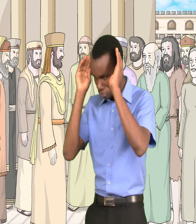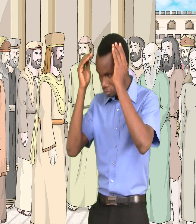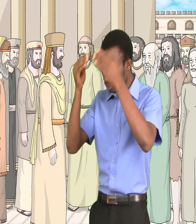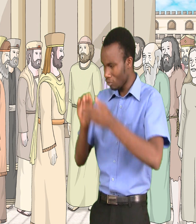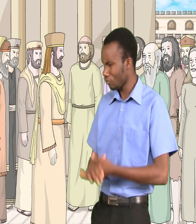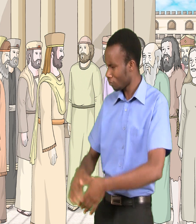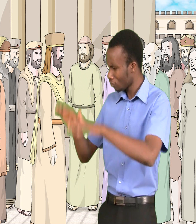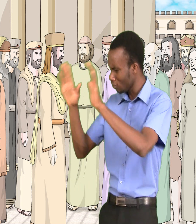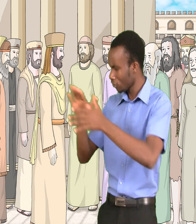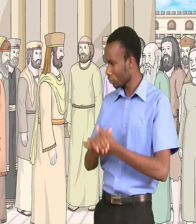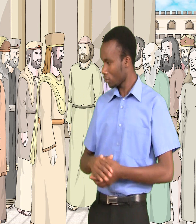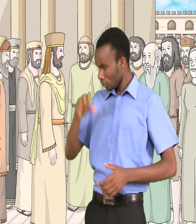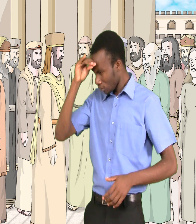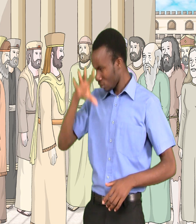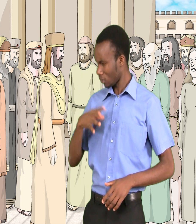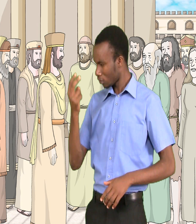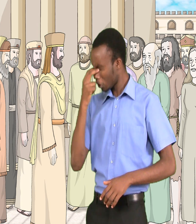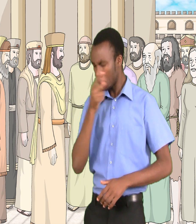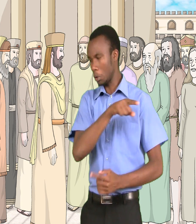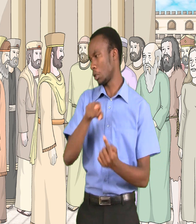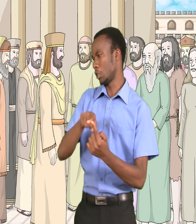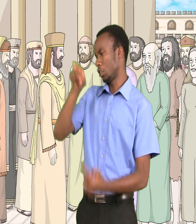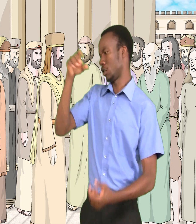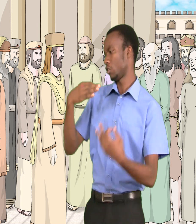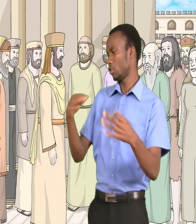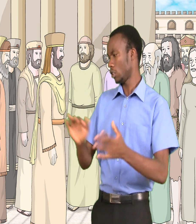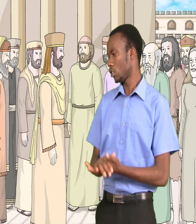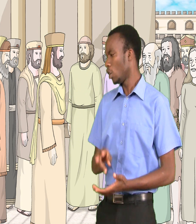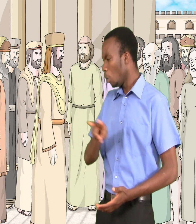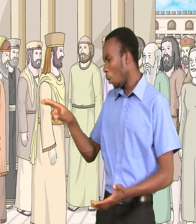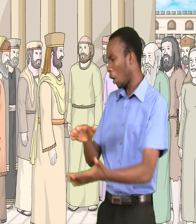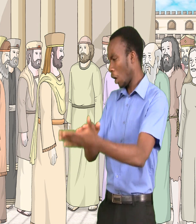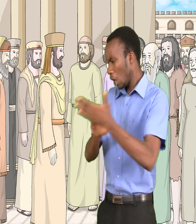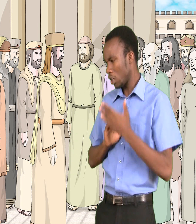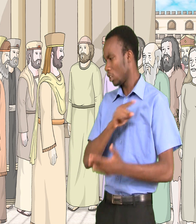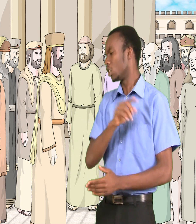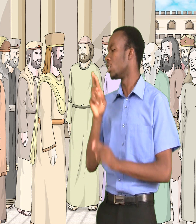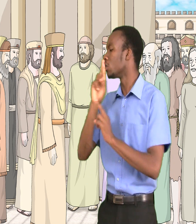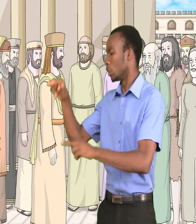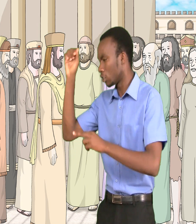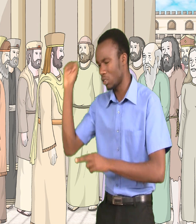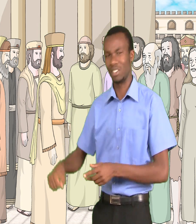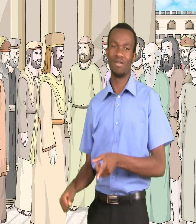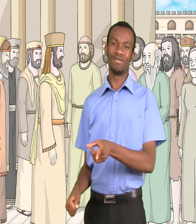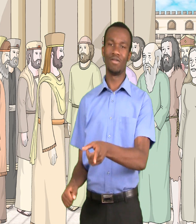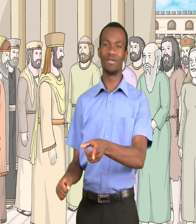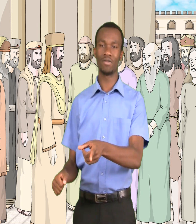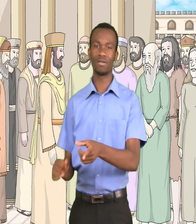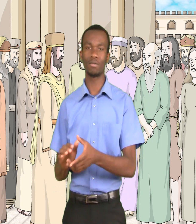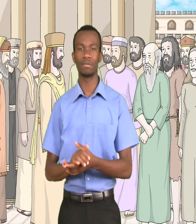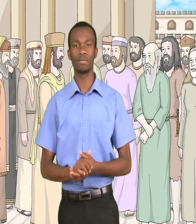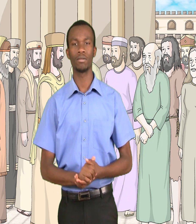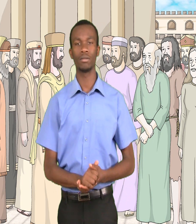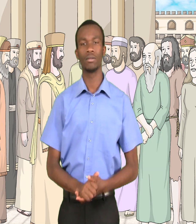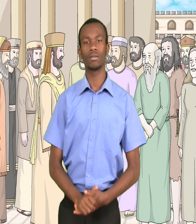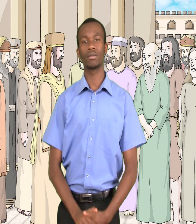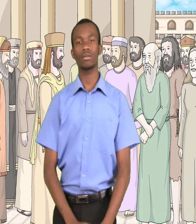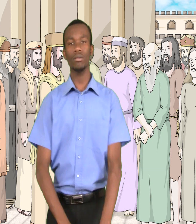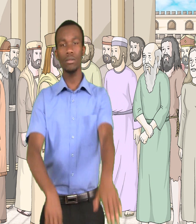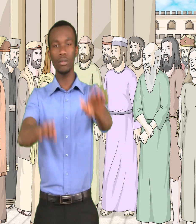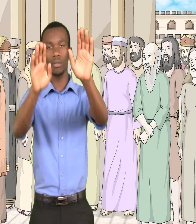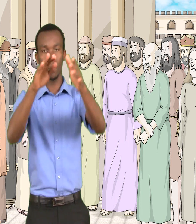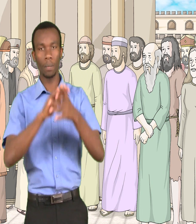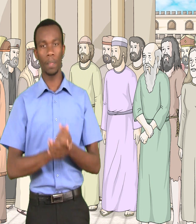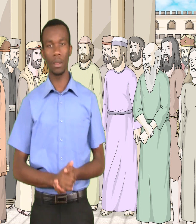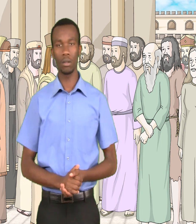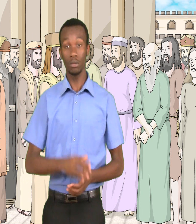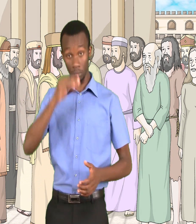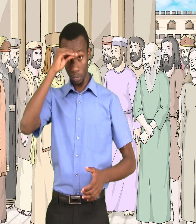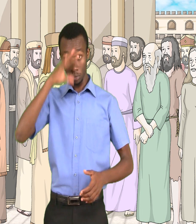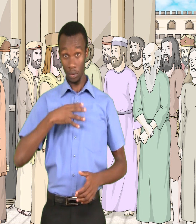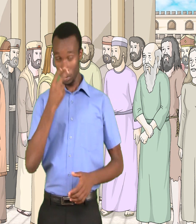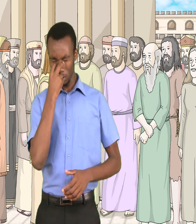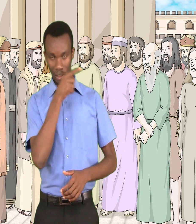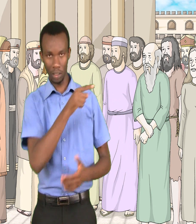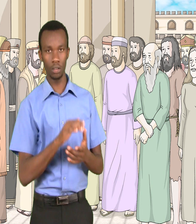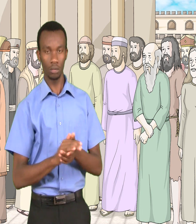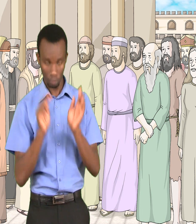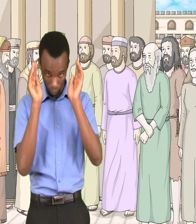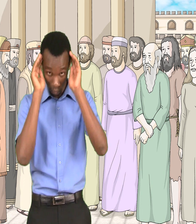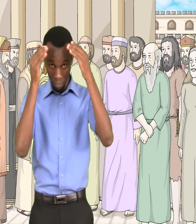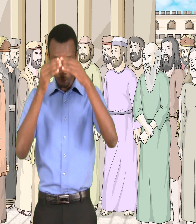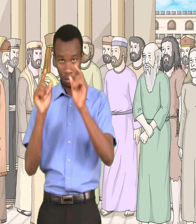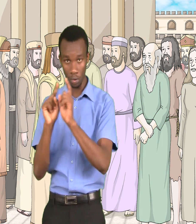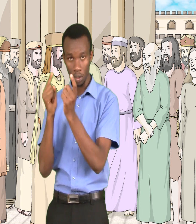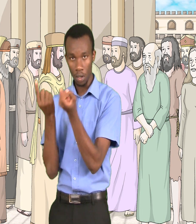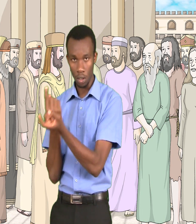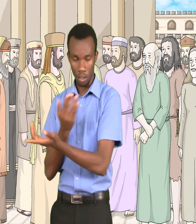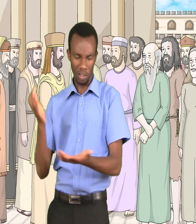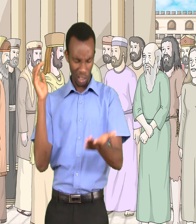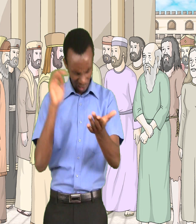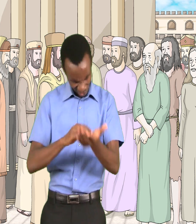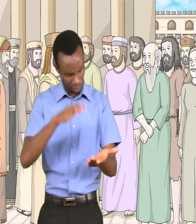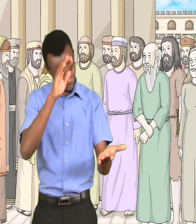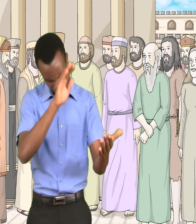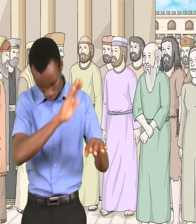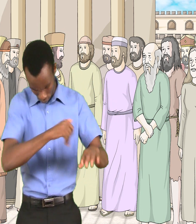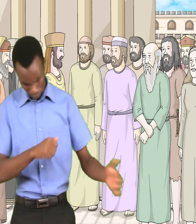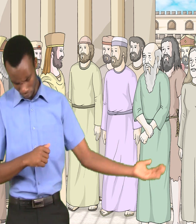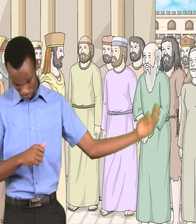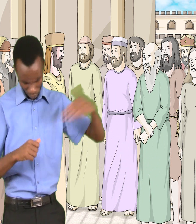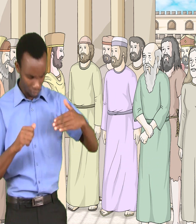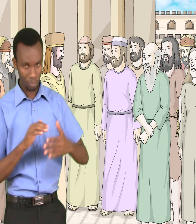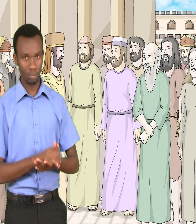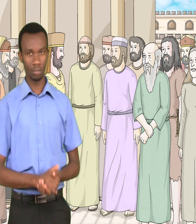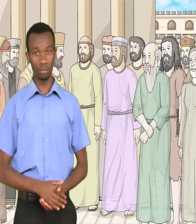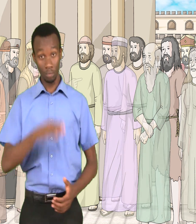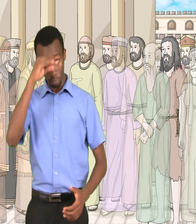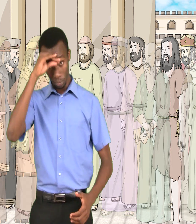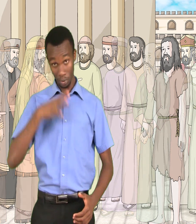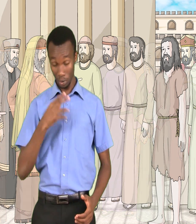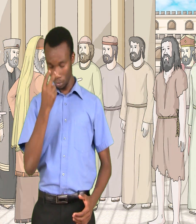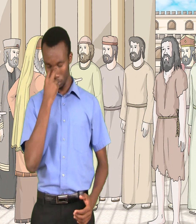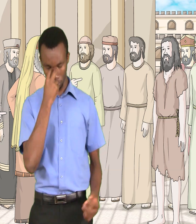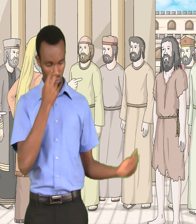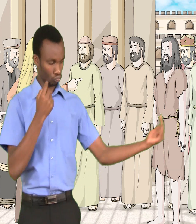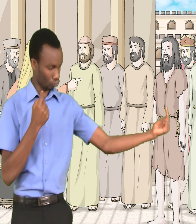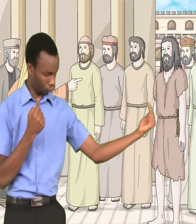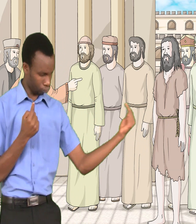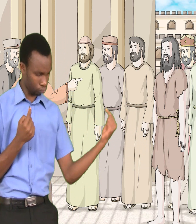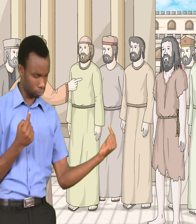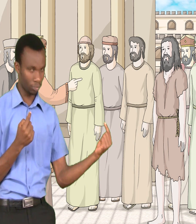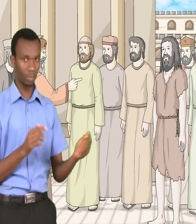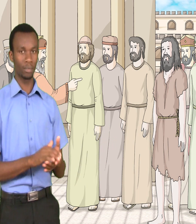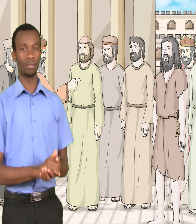That was why his parents said, “He is old enough. Ask him.”